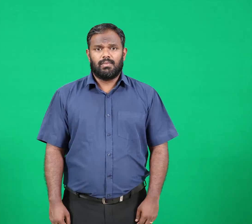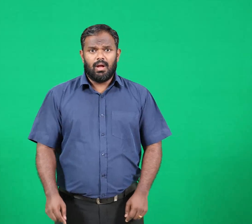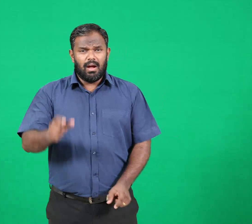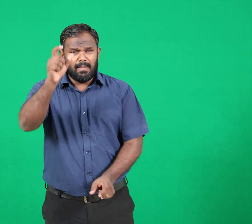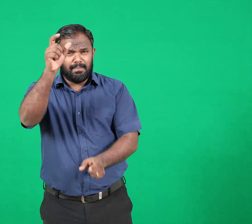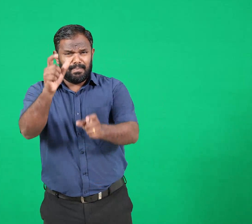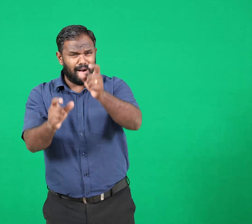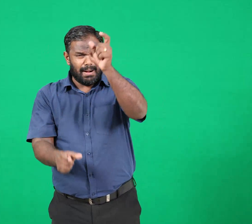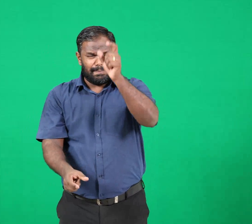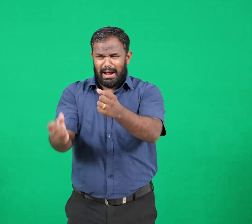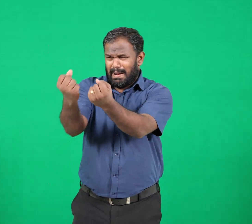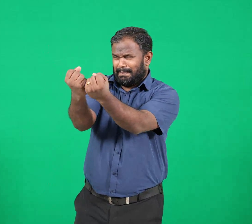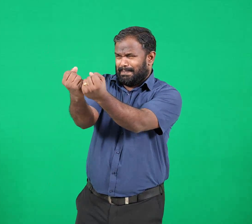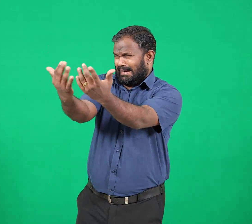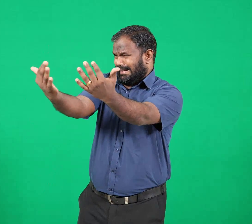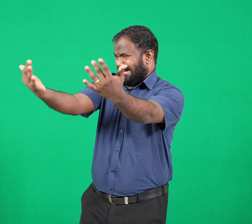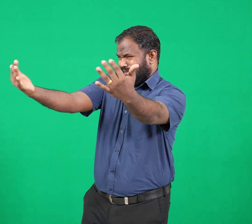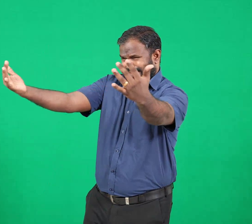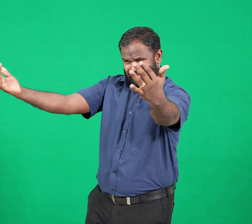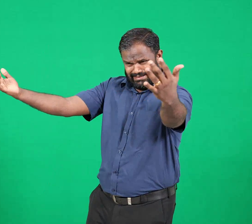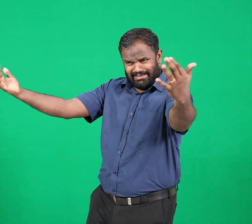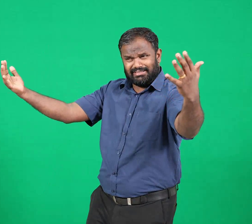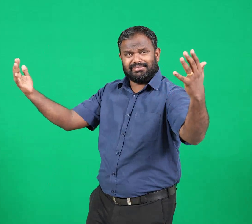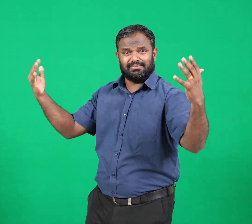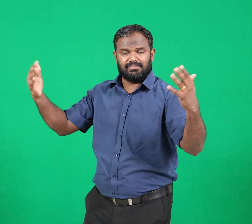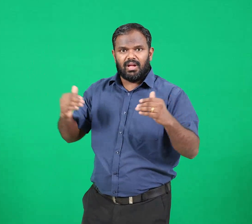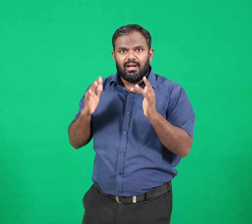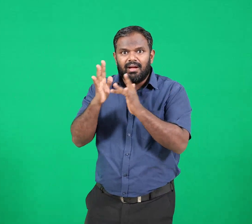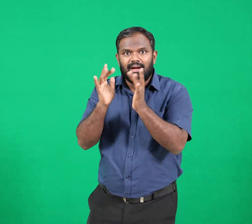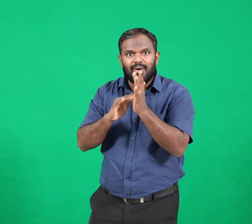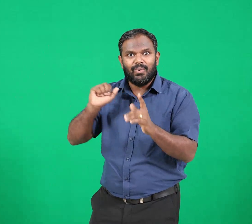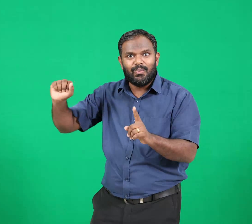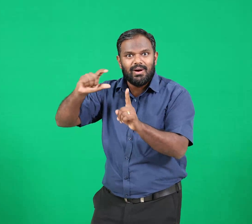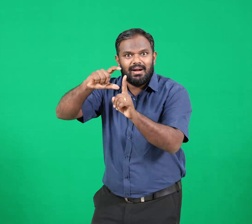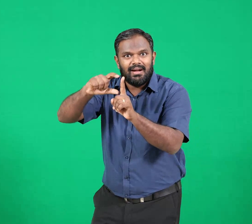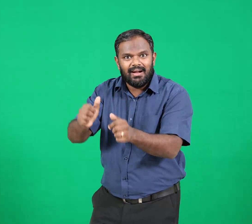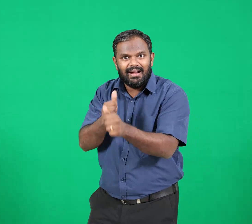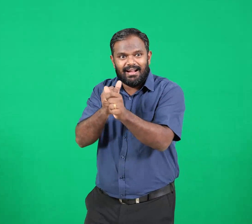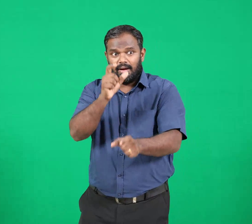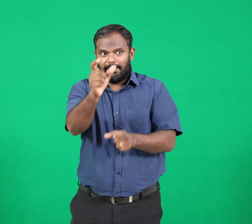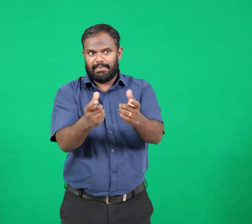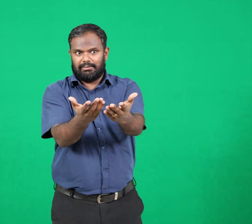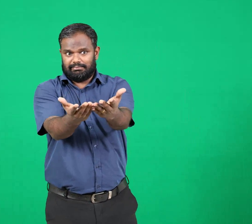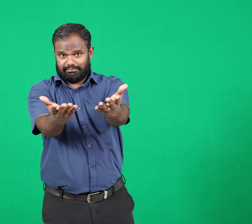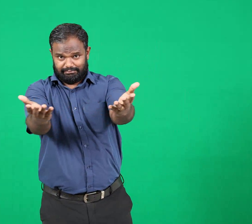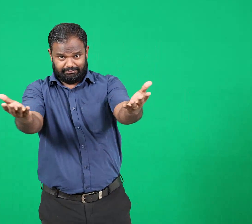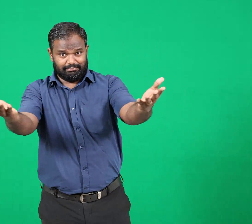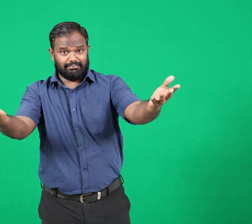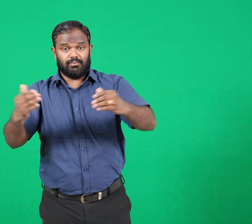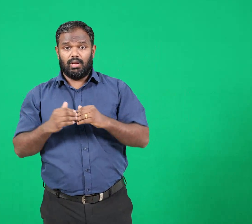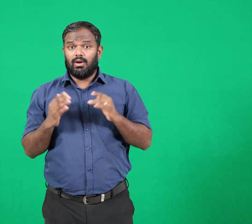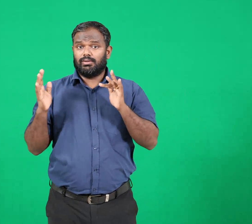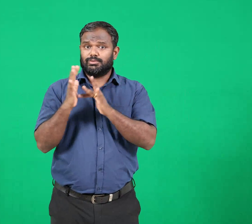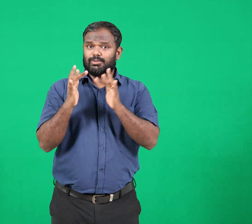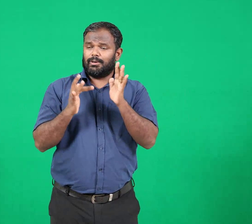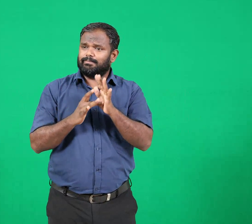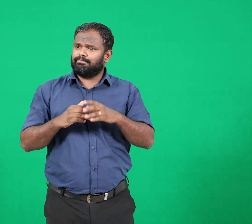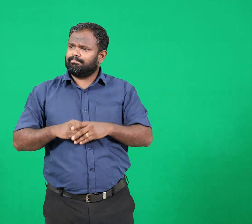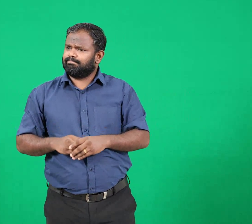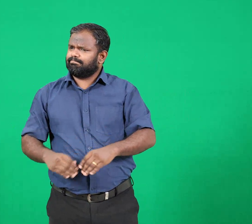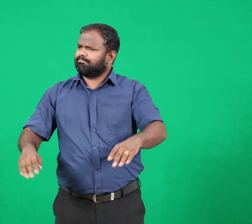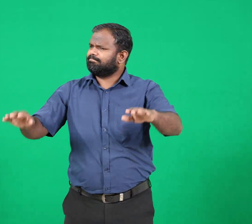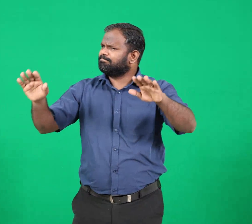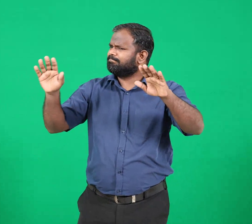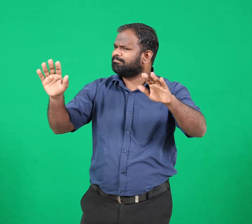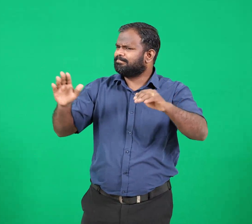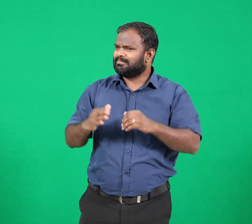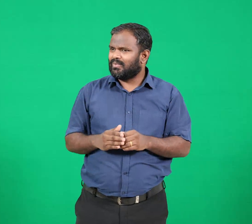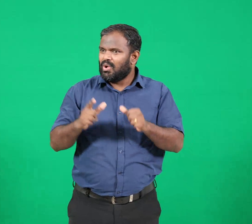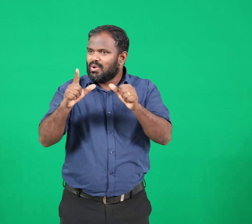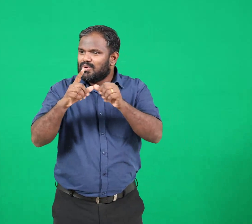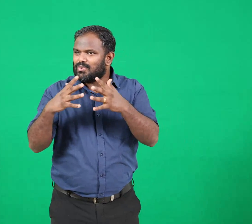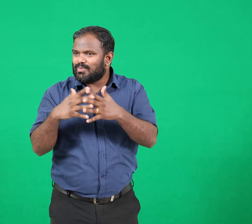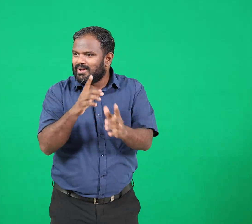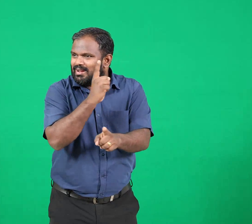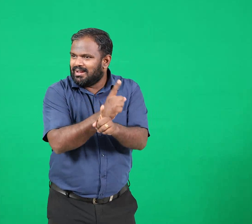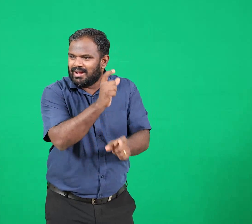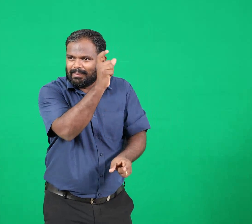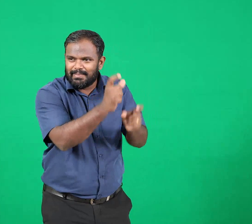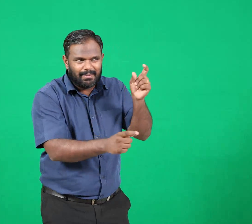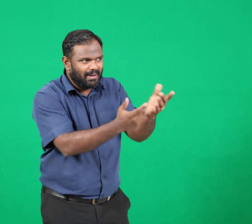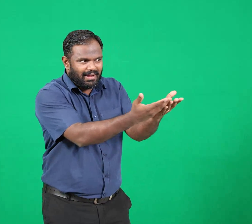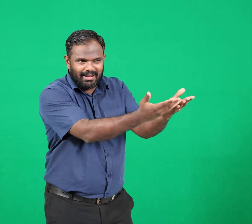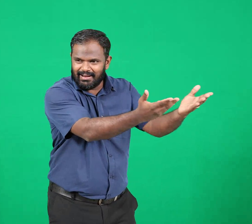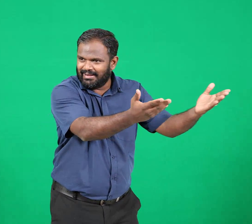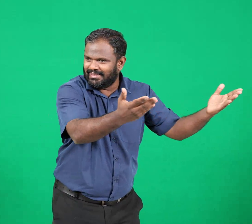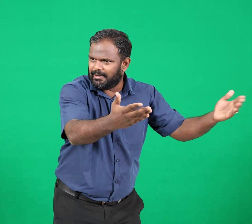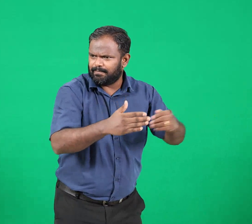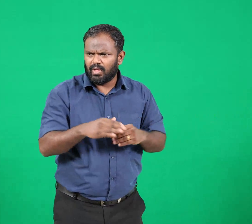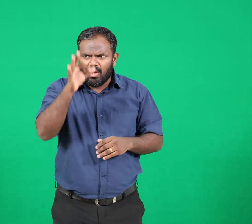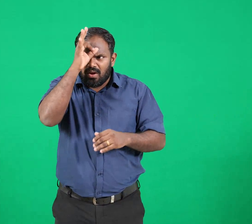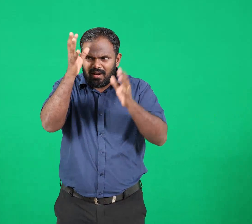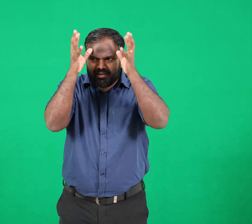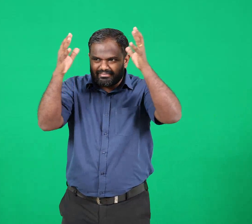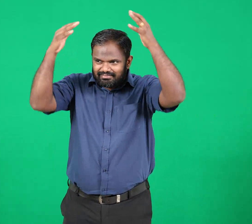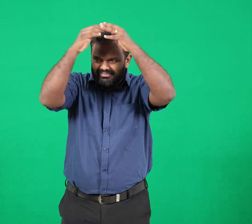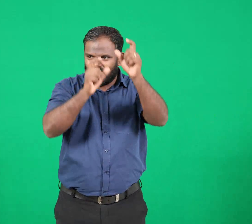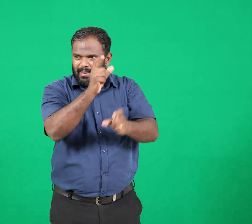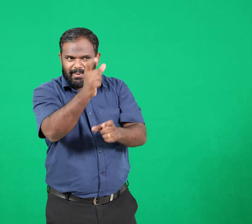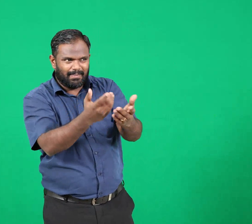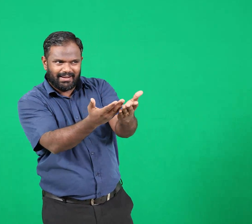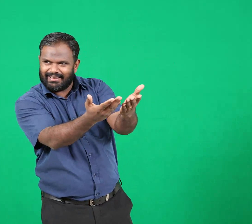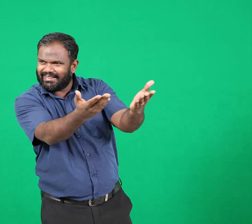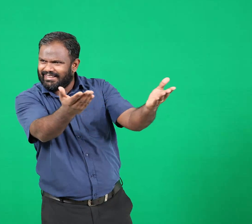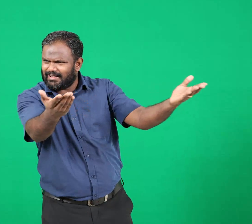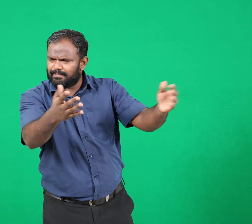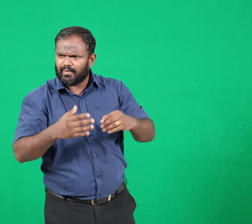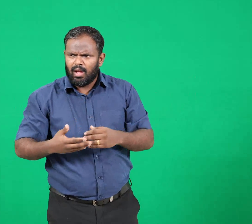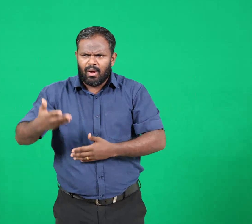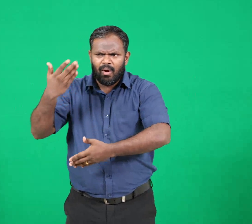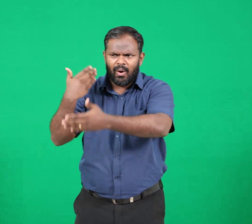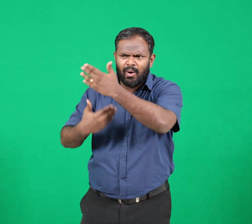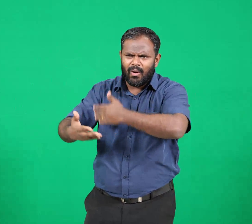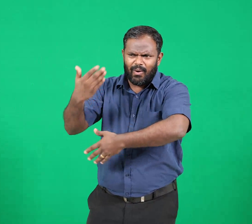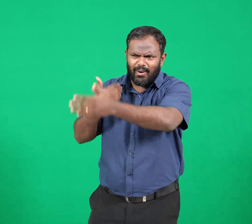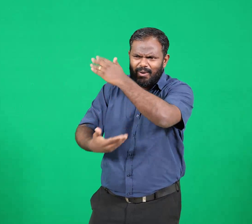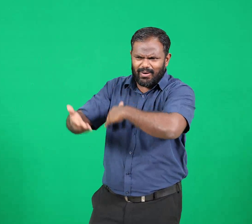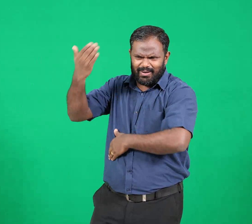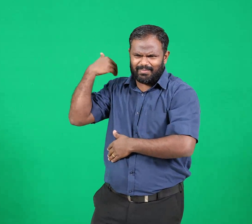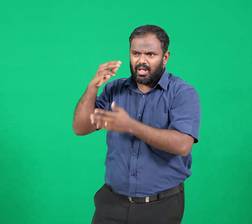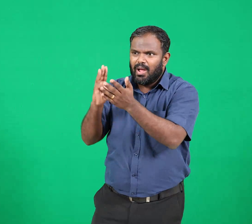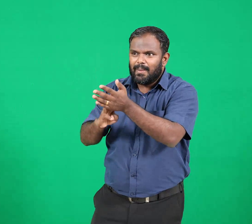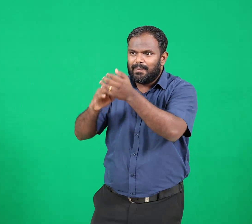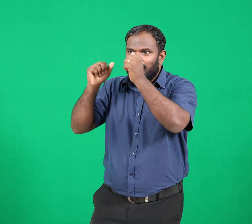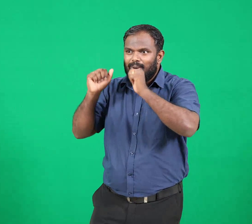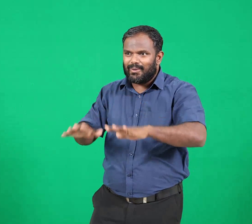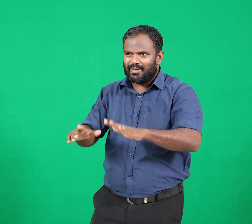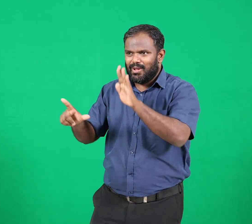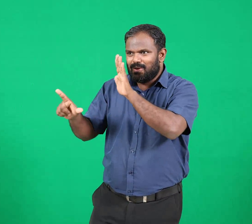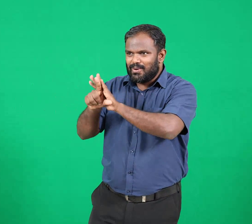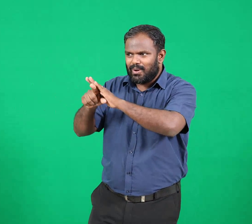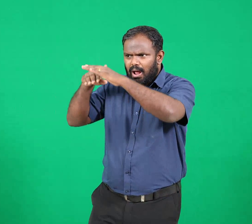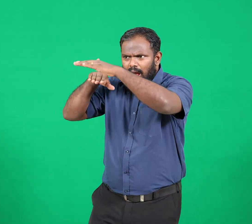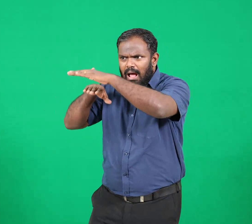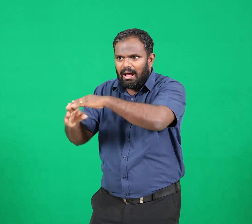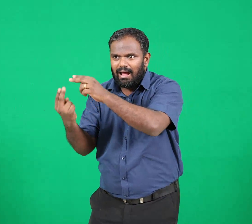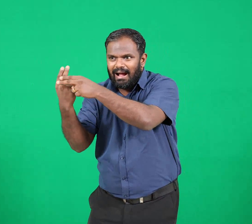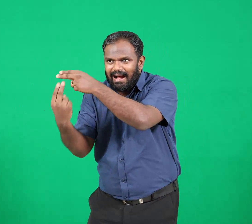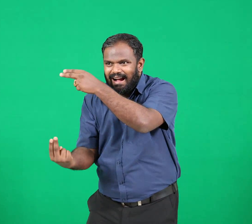Then Jesus spoke to the crowds and to His disciples: "The scribes and Pharisees sit in Moses ' seat.